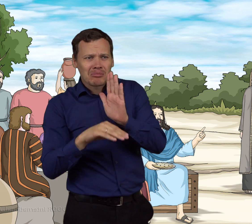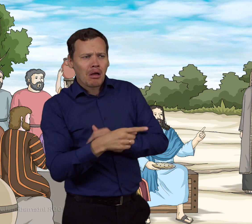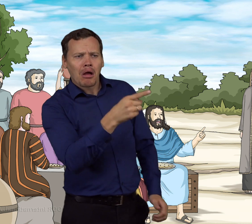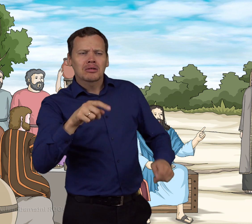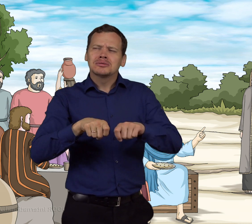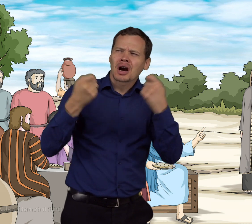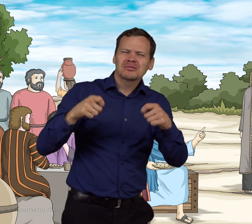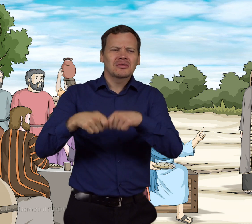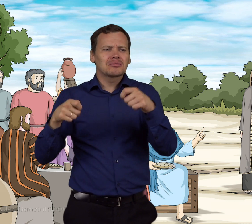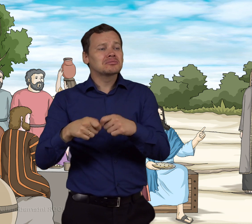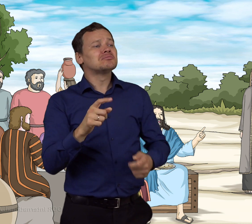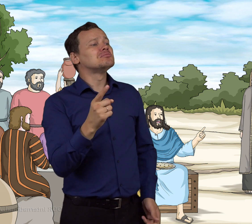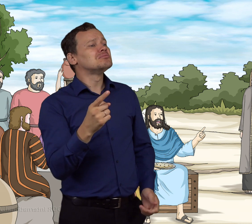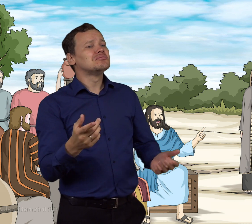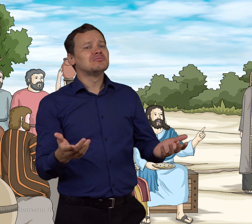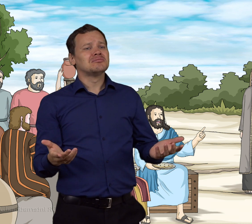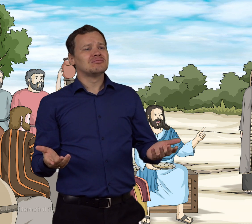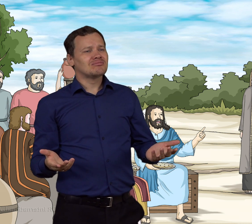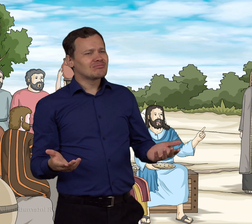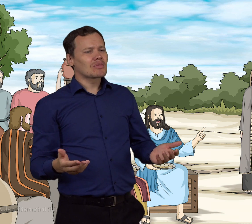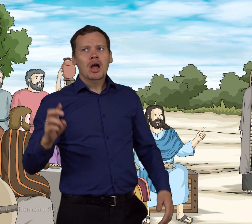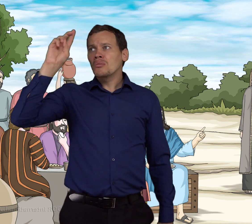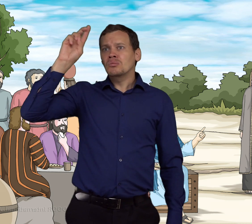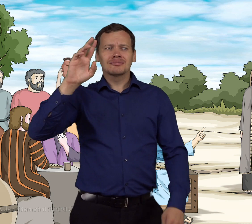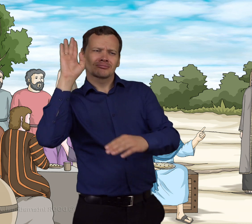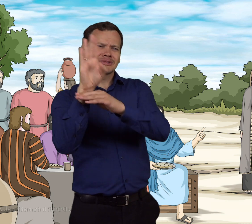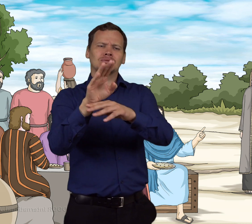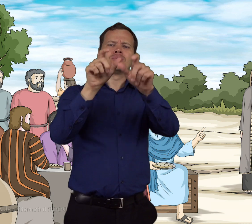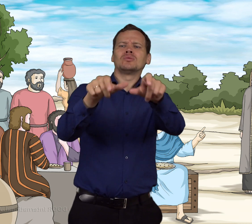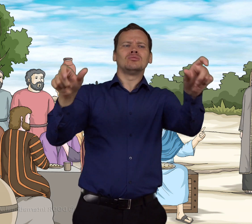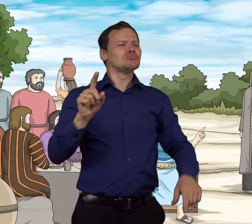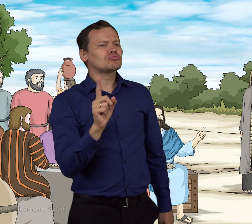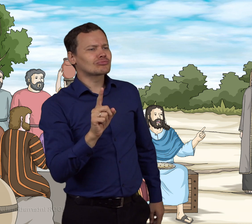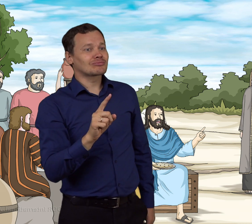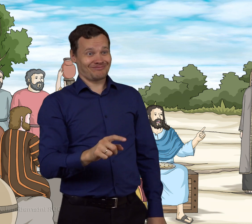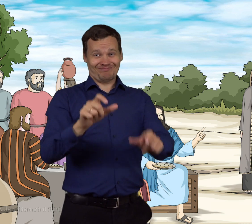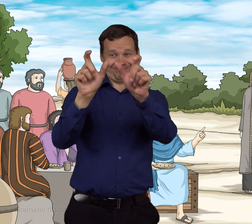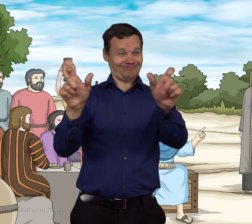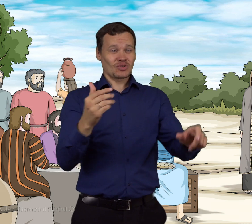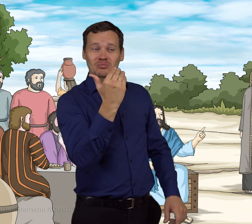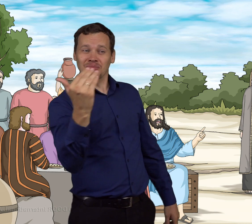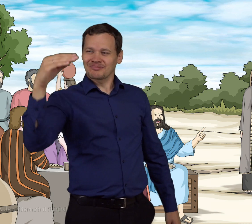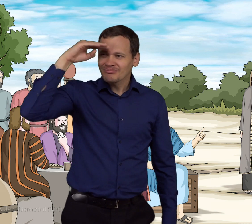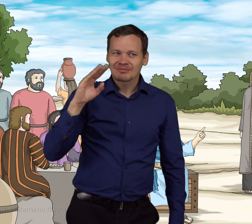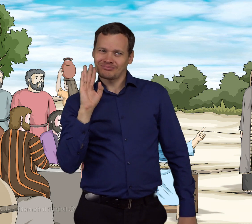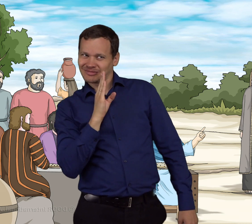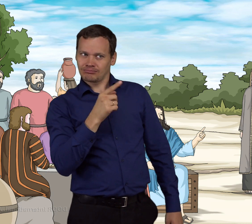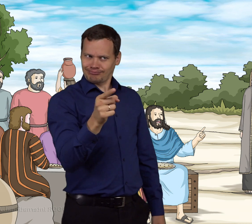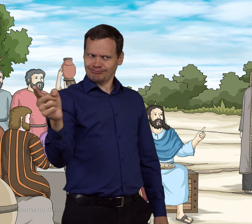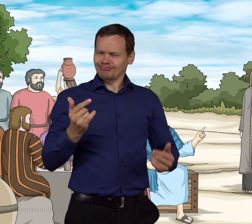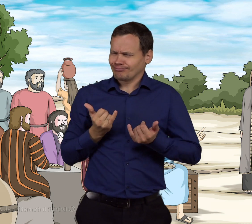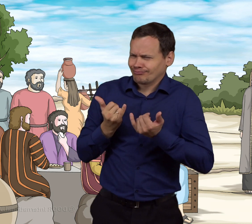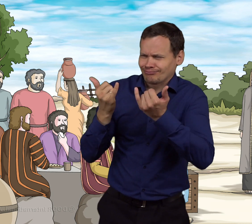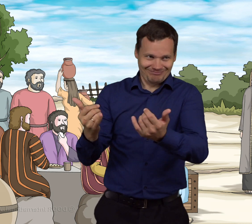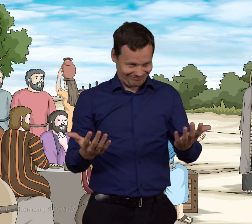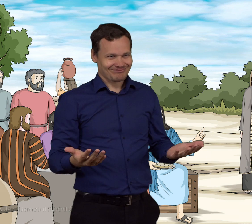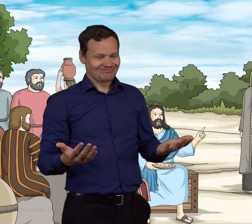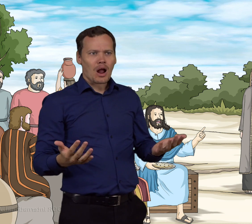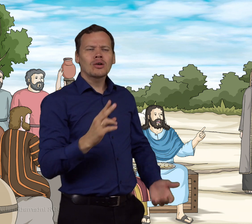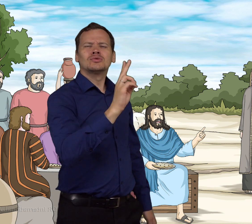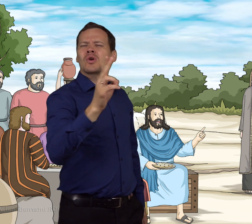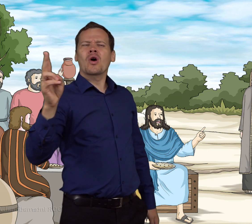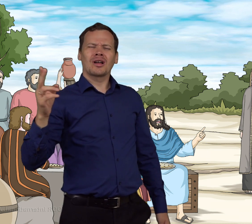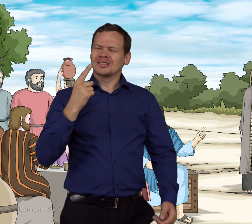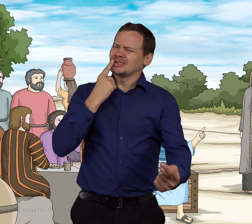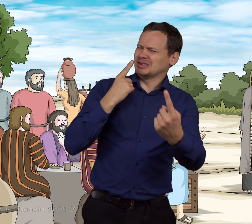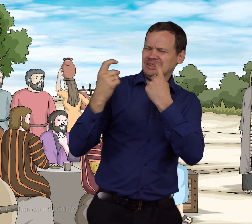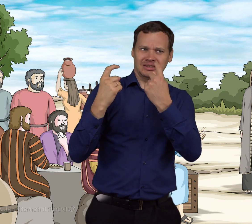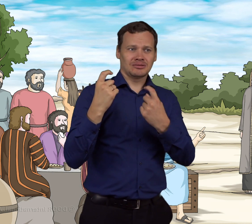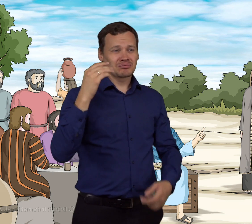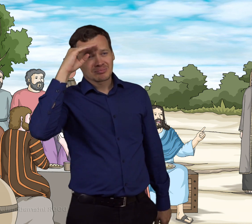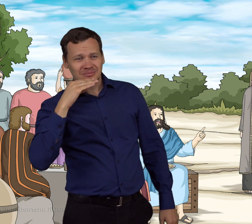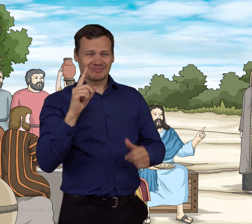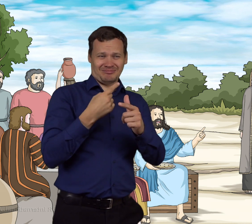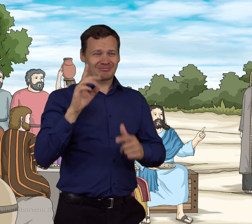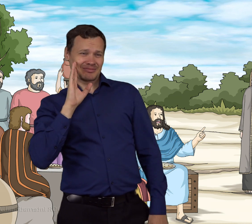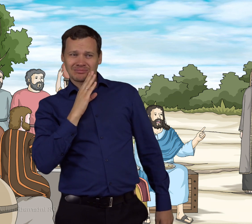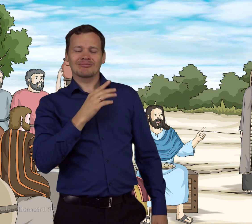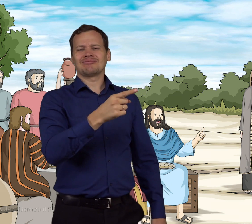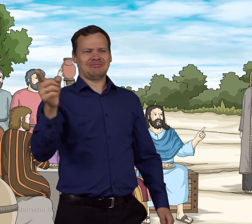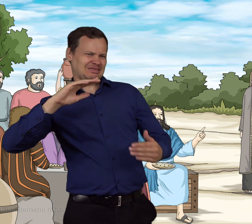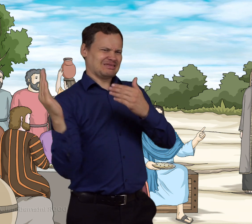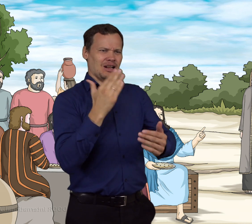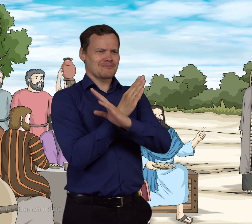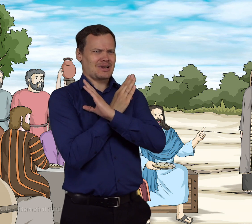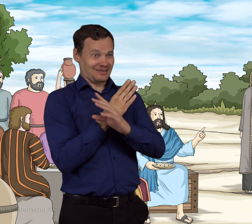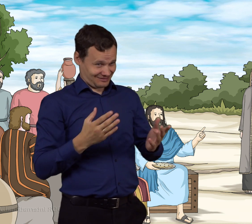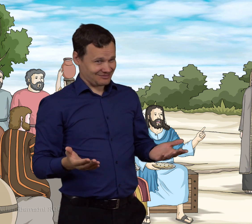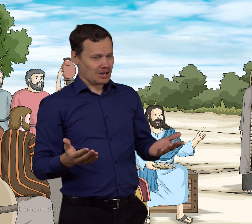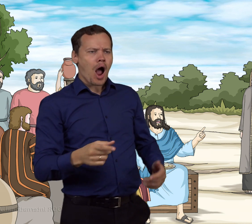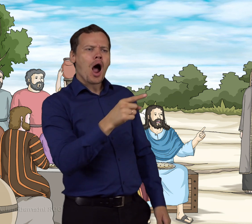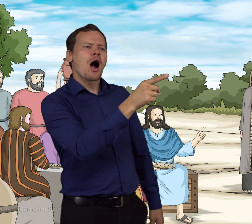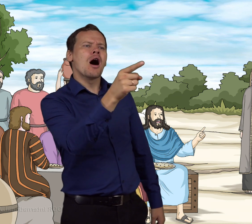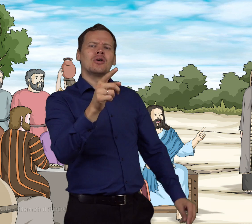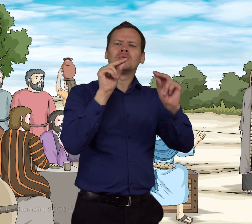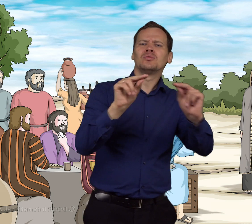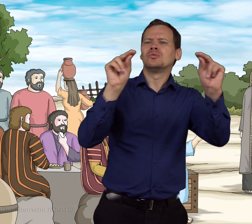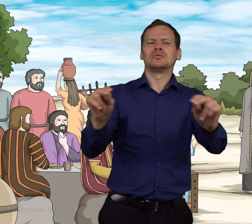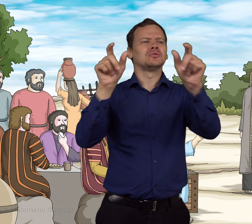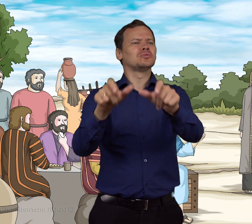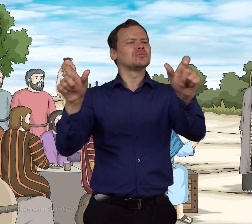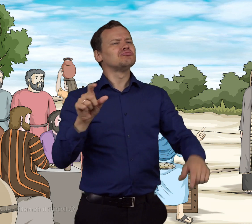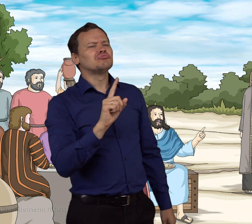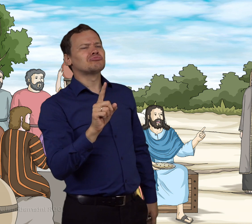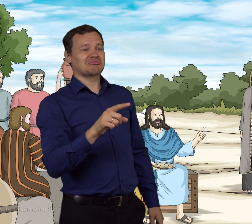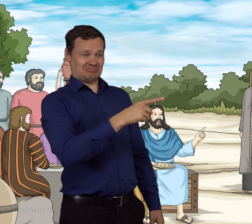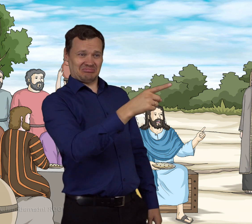For God said, ‘Honor your father and mother’ and ‘Anyone who curses his father or mother must be put to death.’